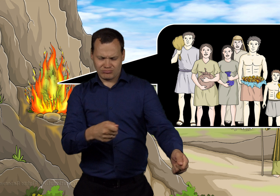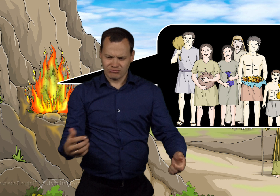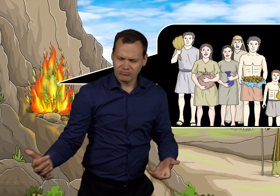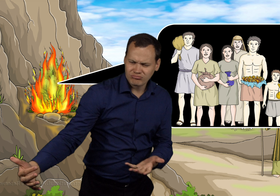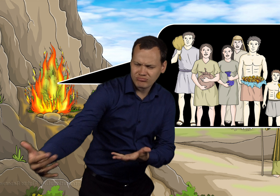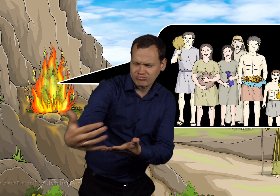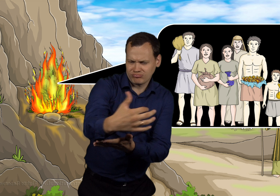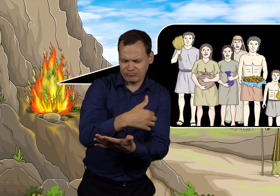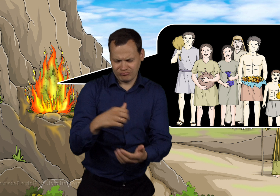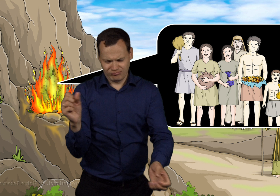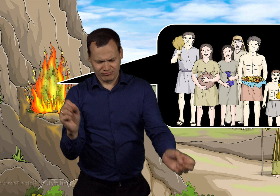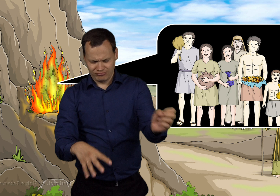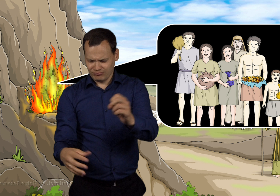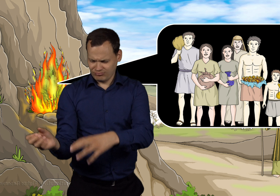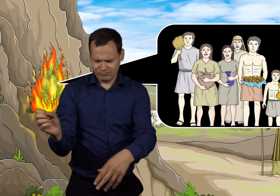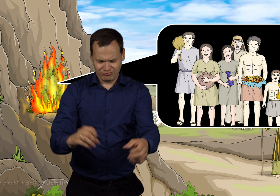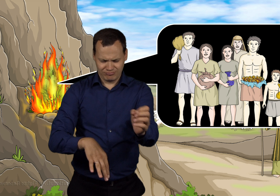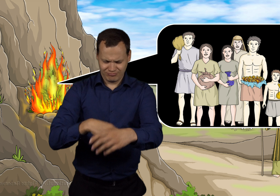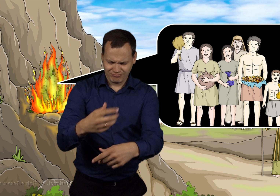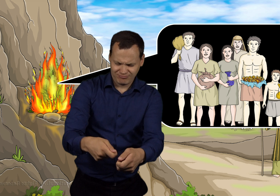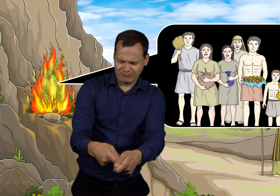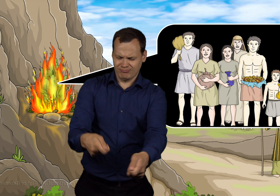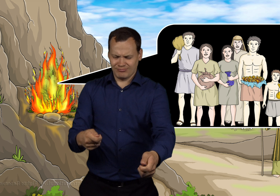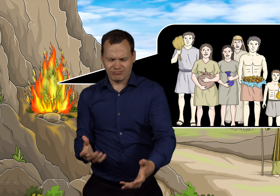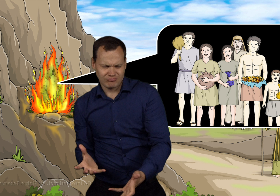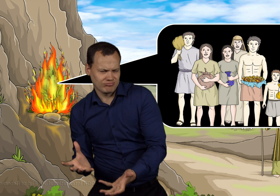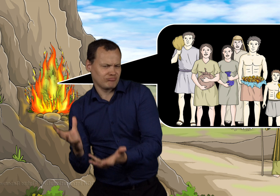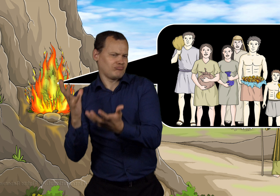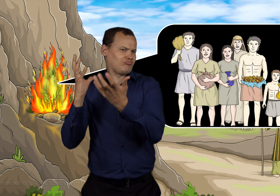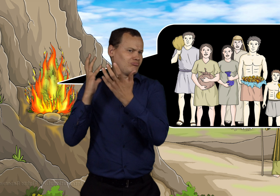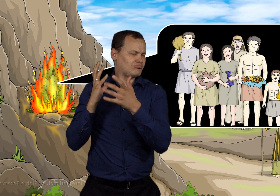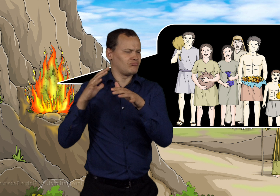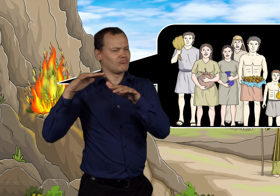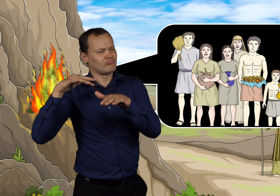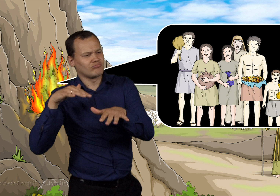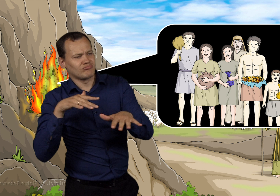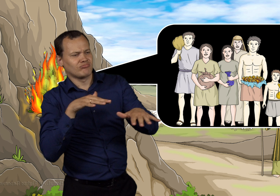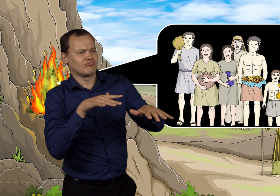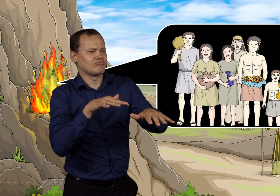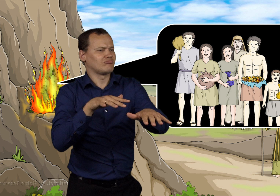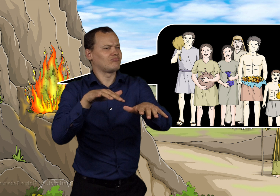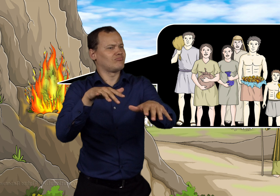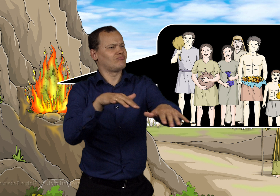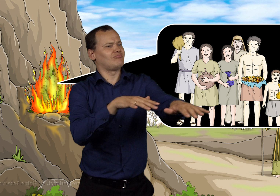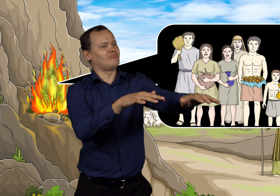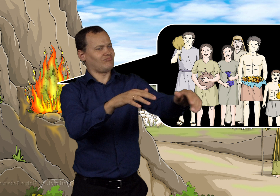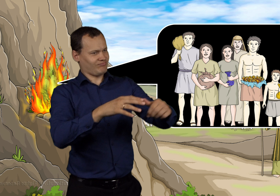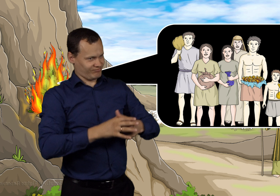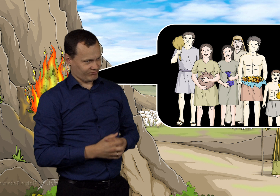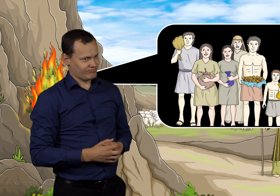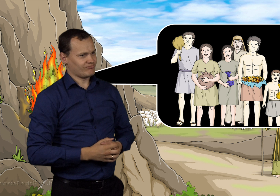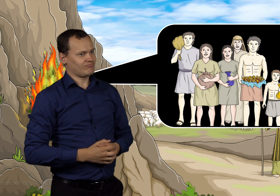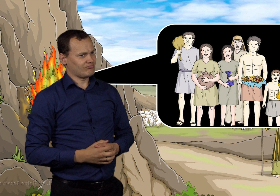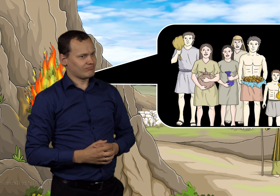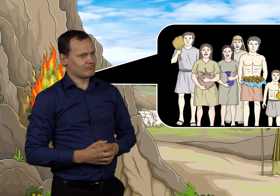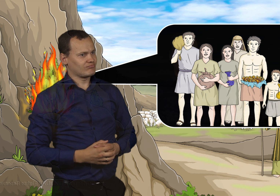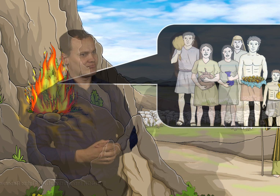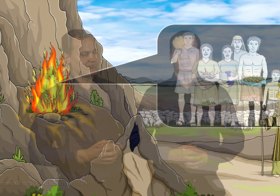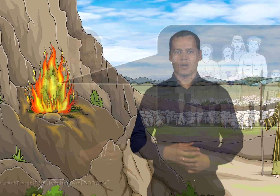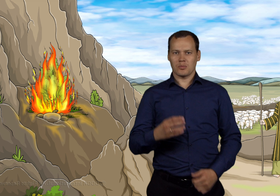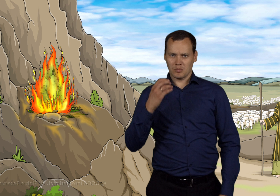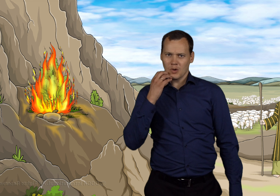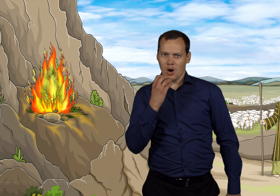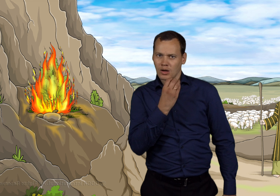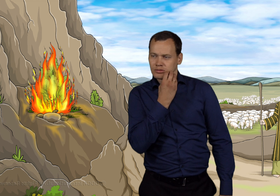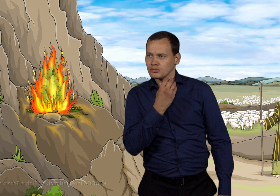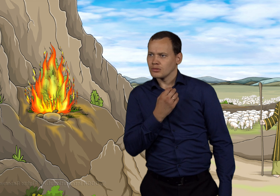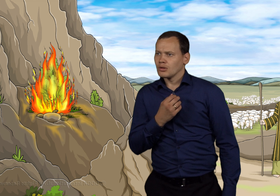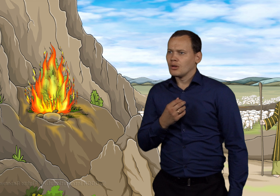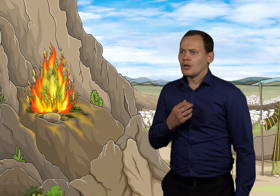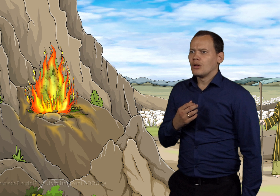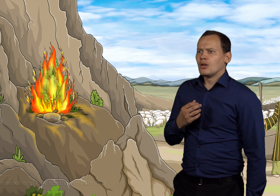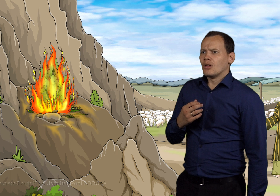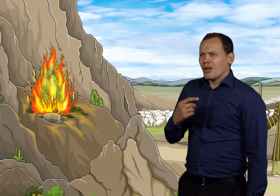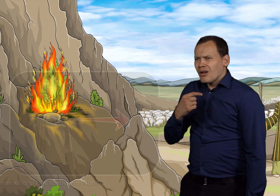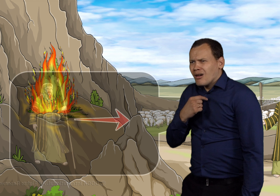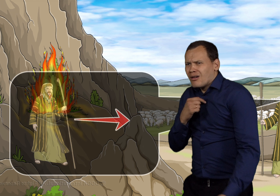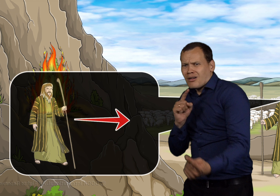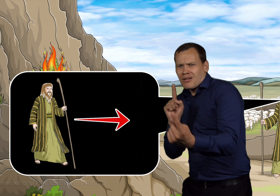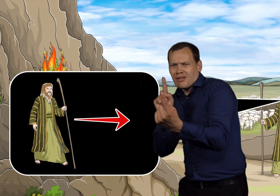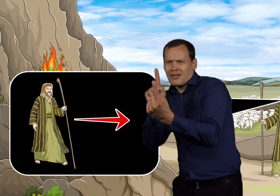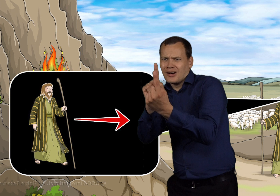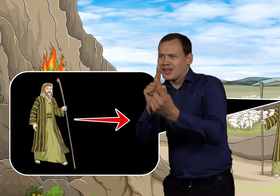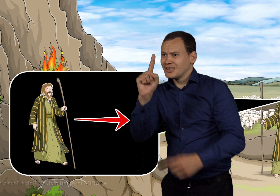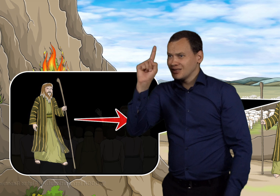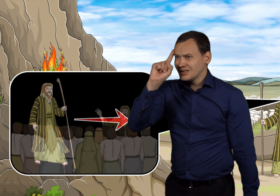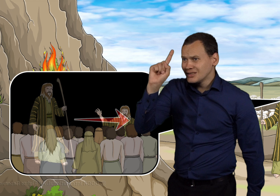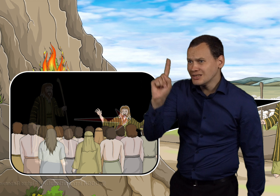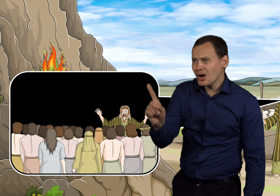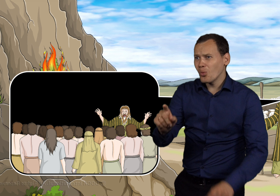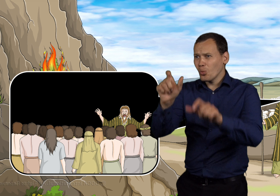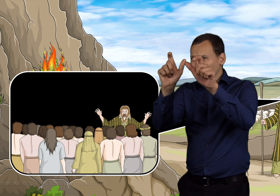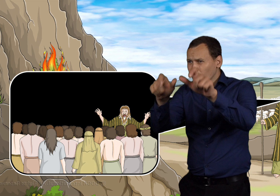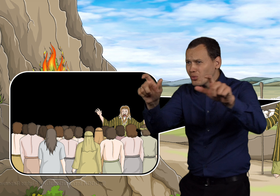So you will plunder the Egyptians.”